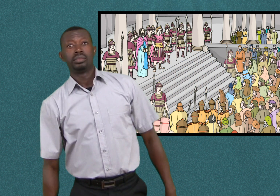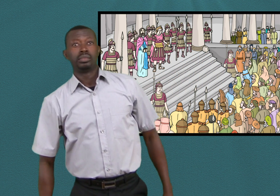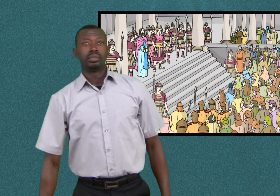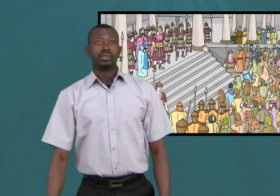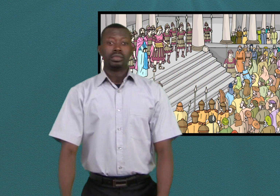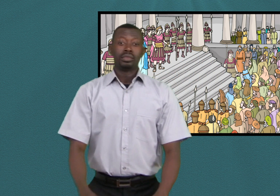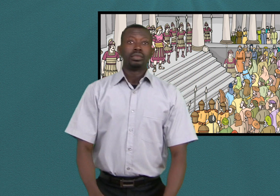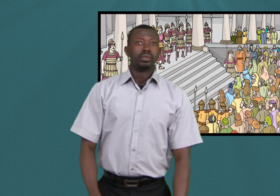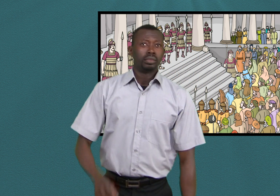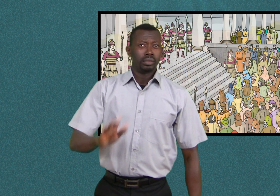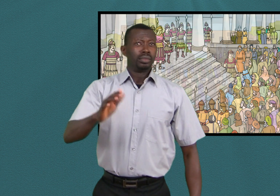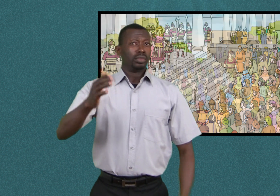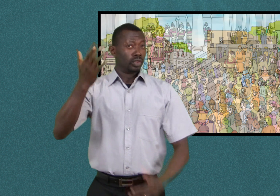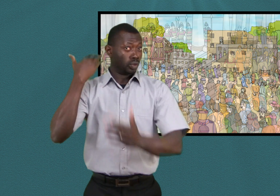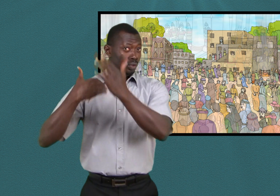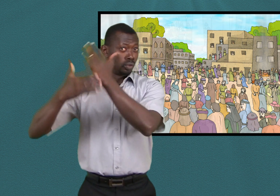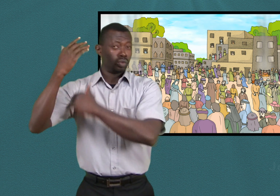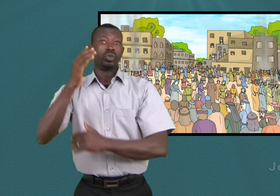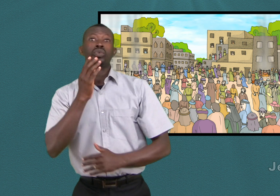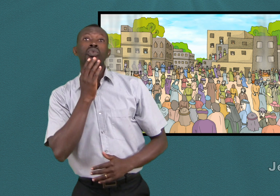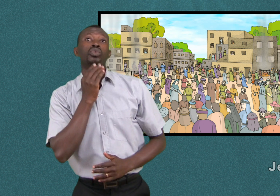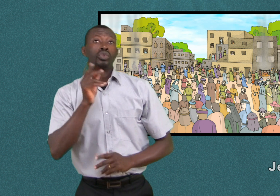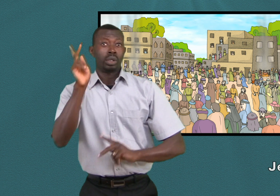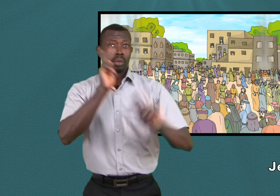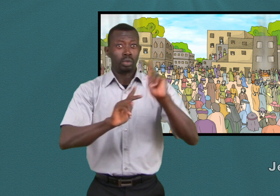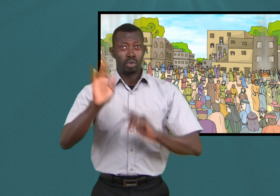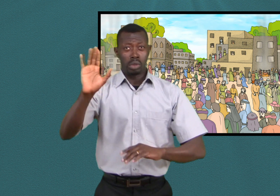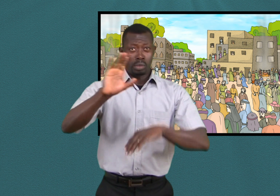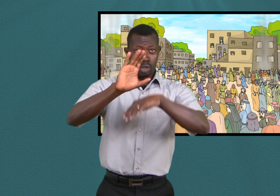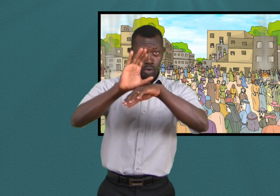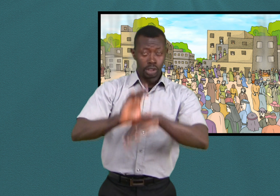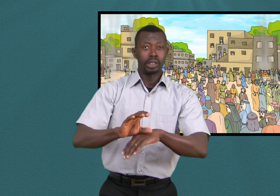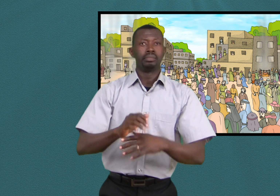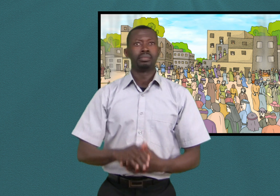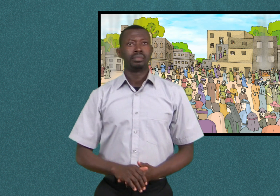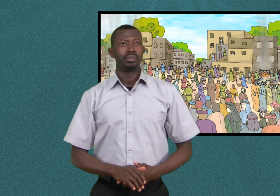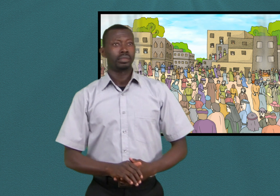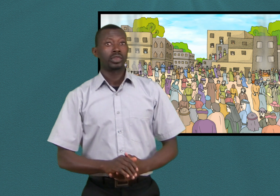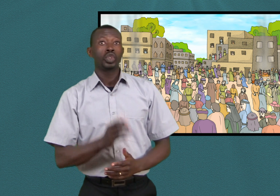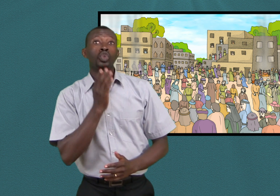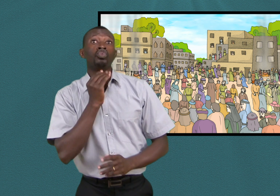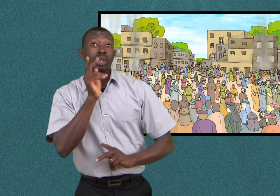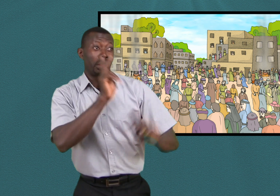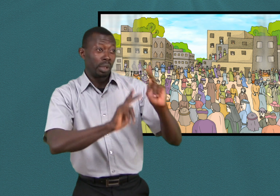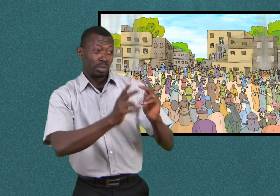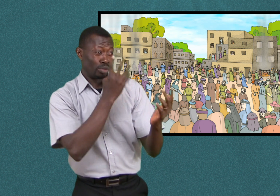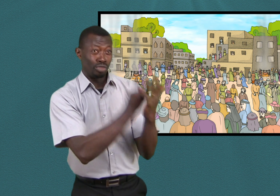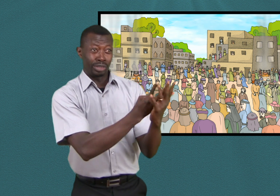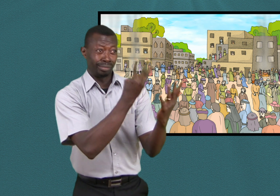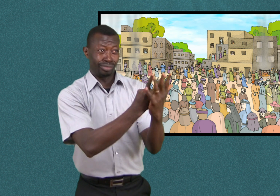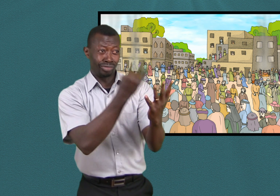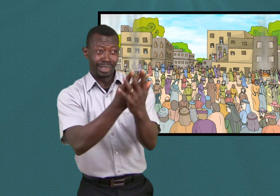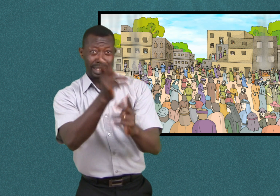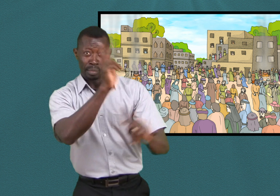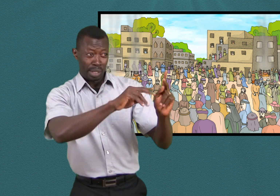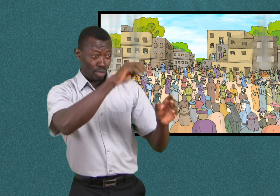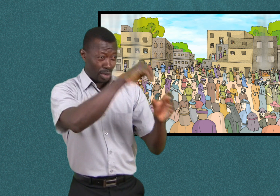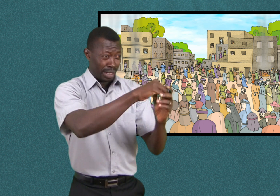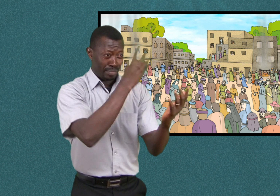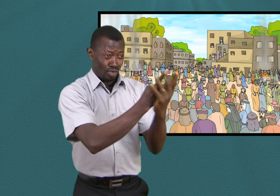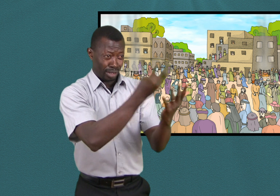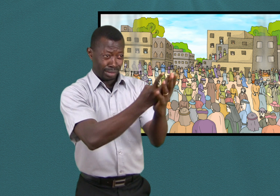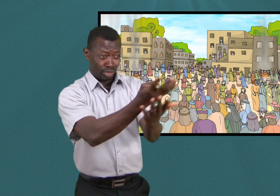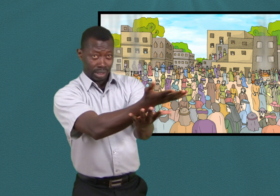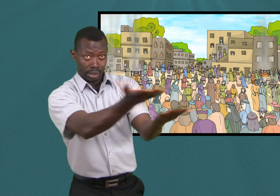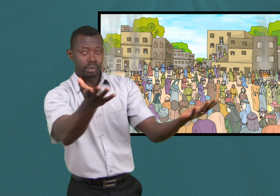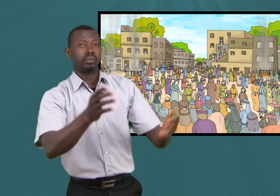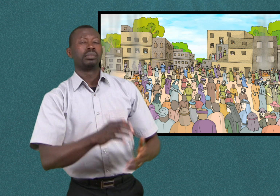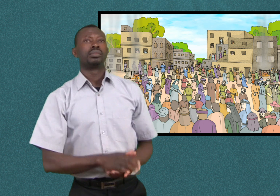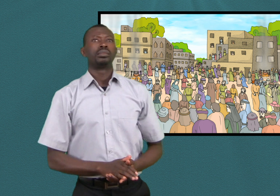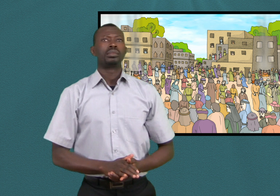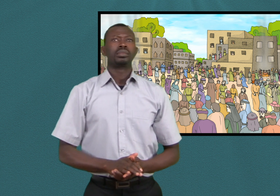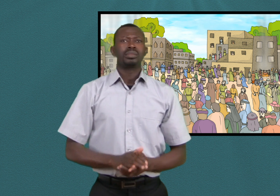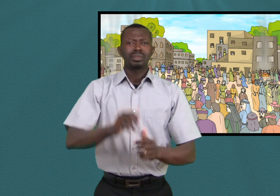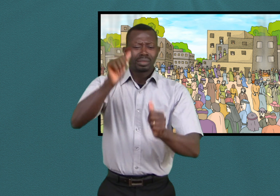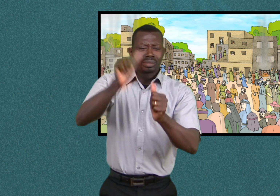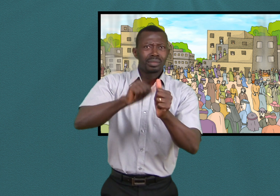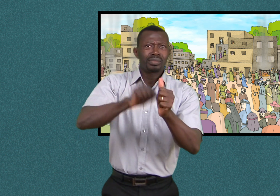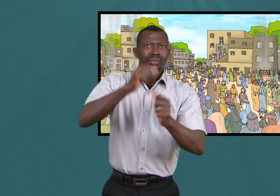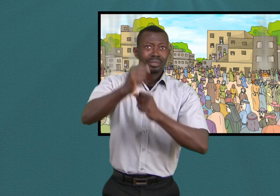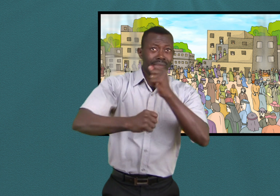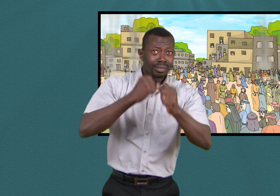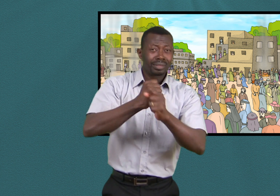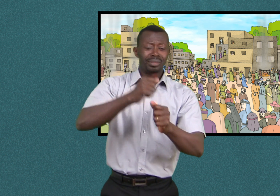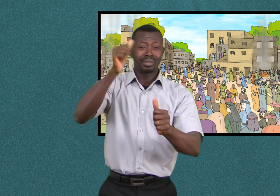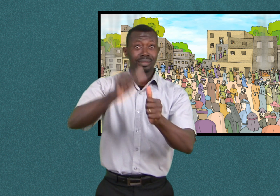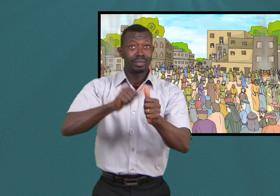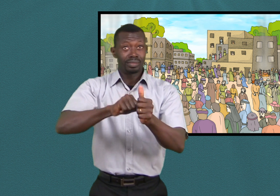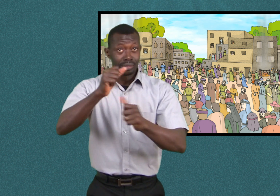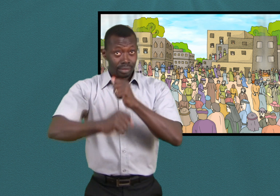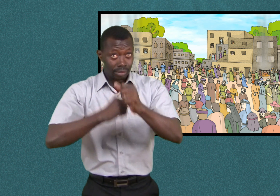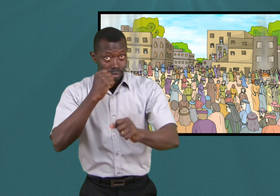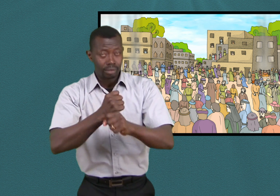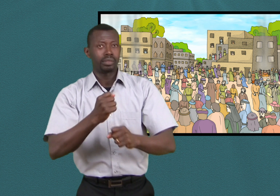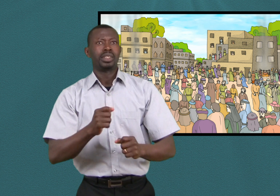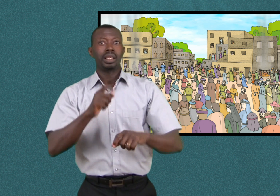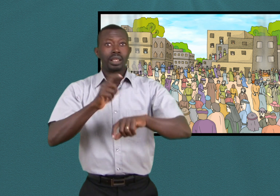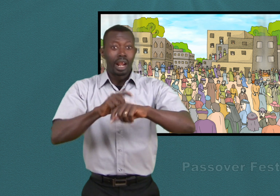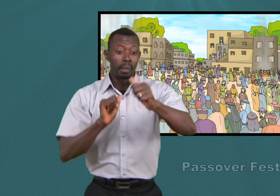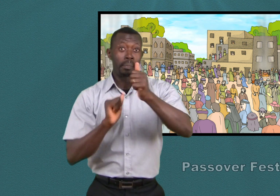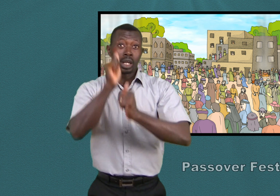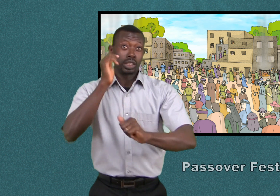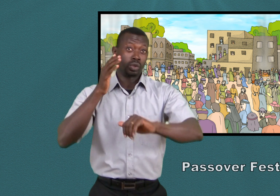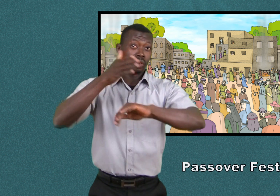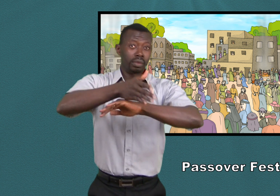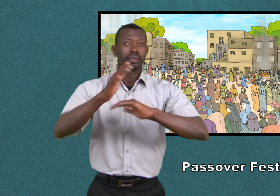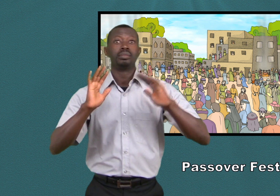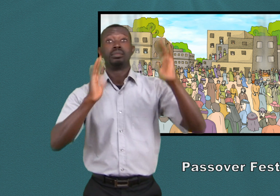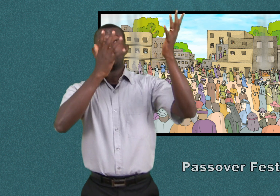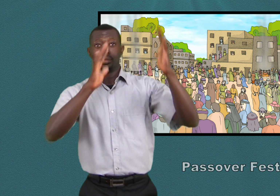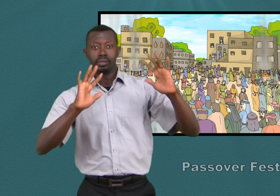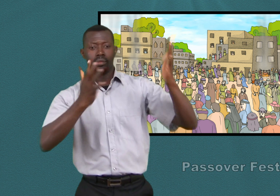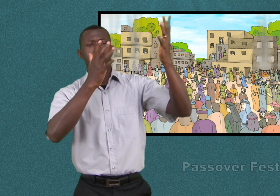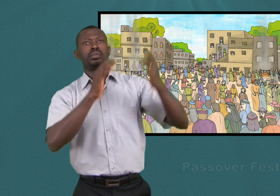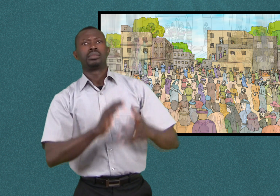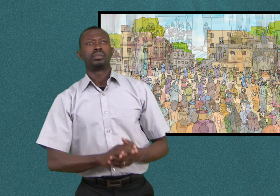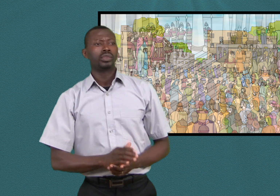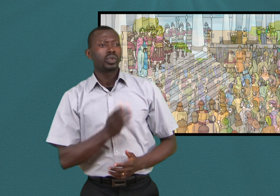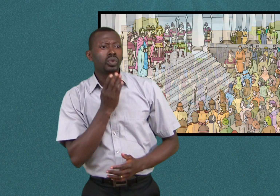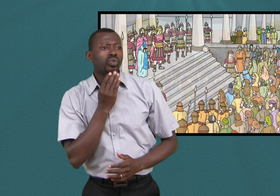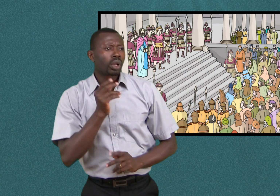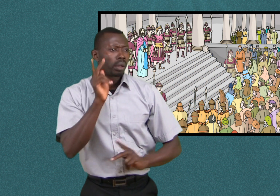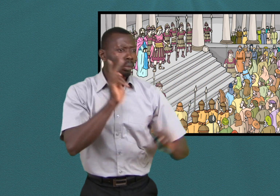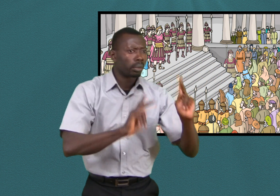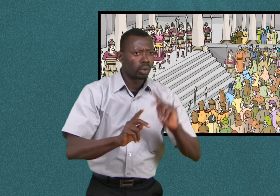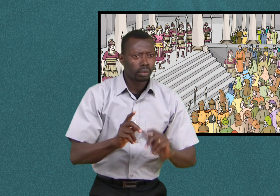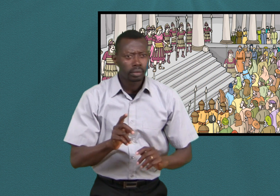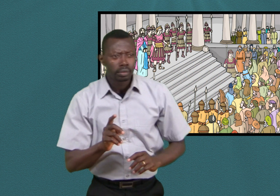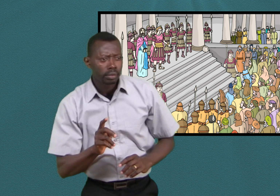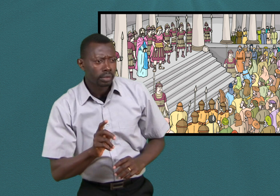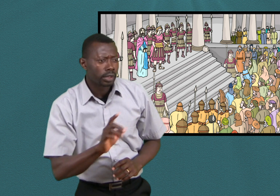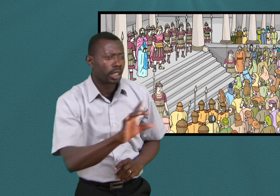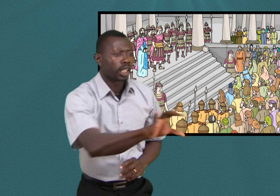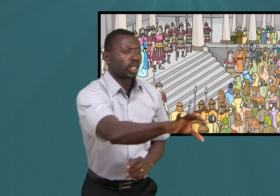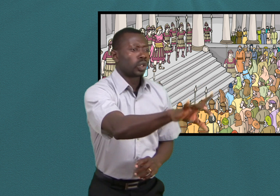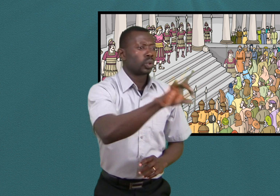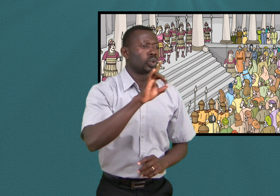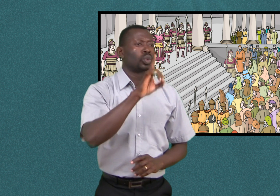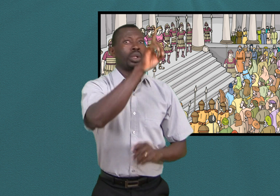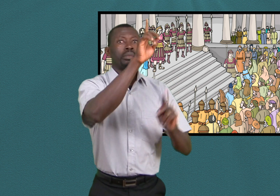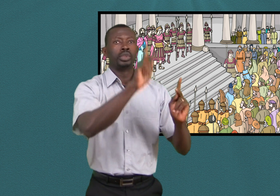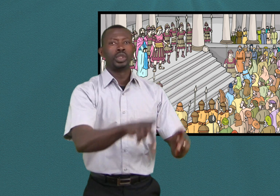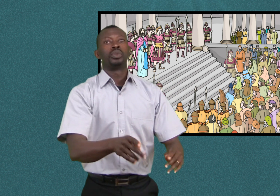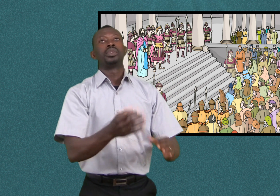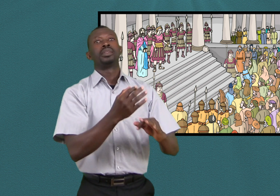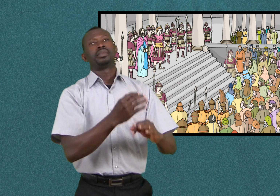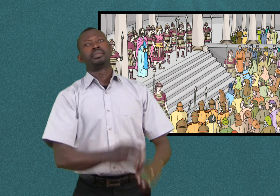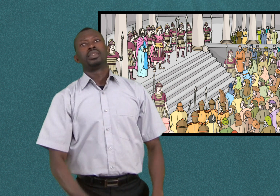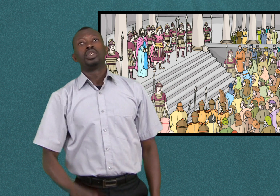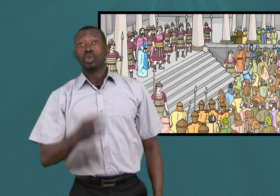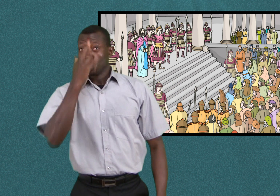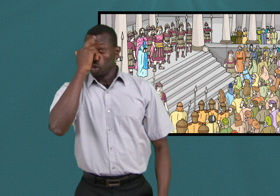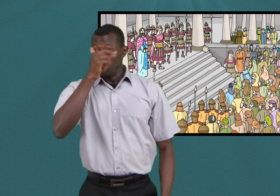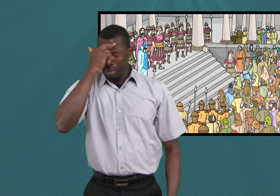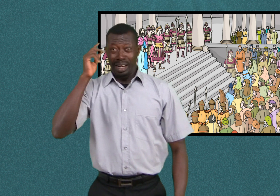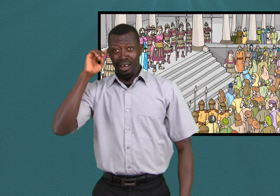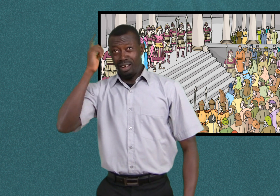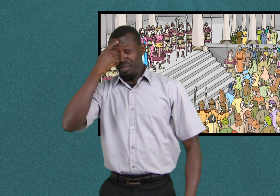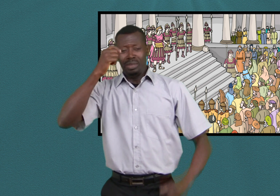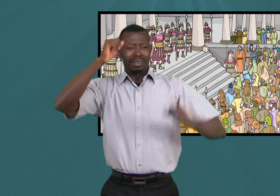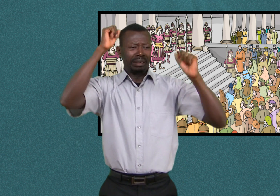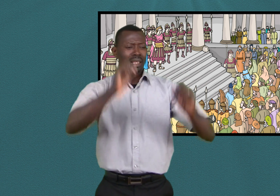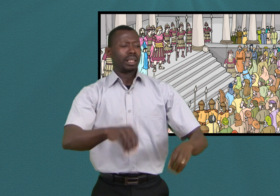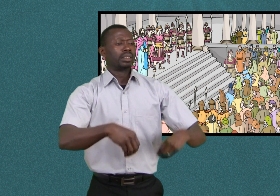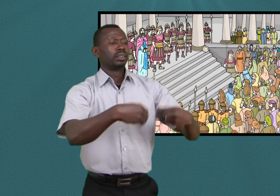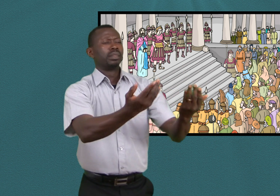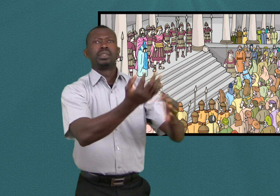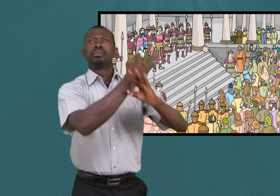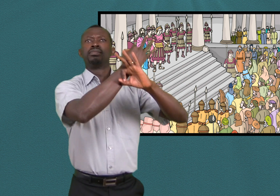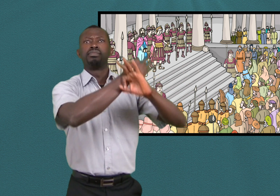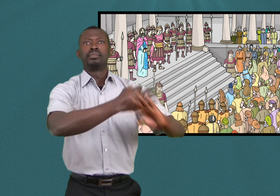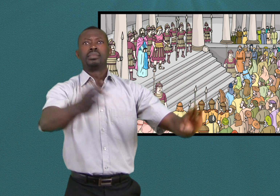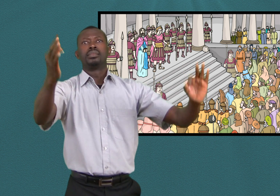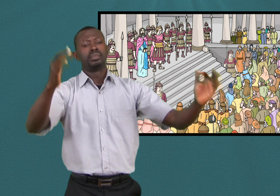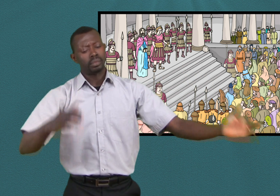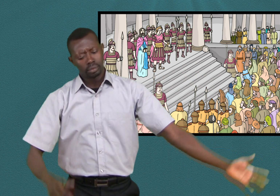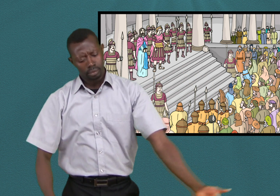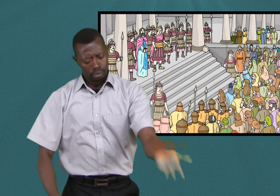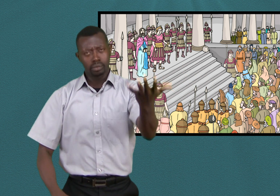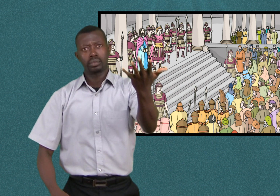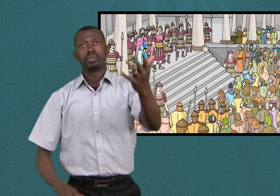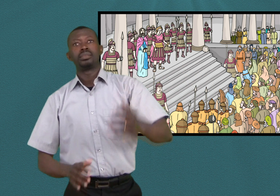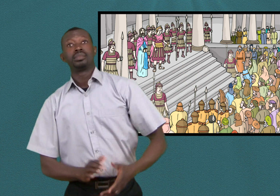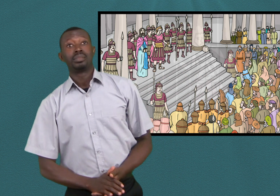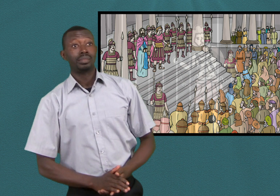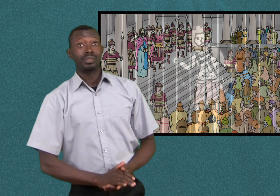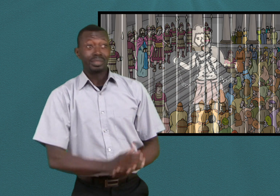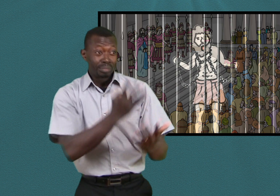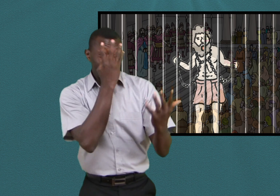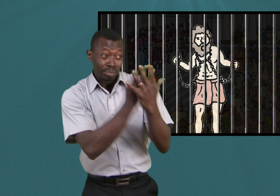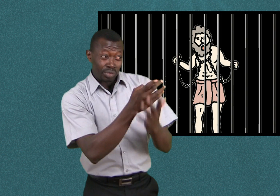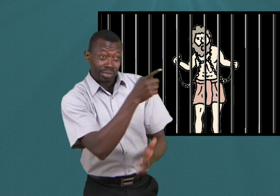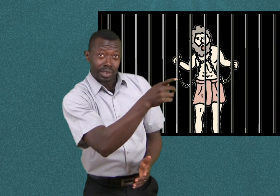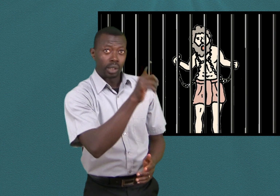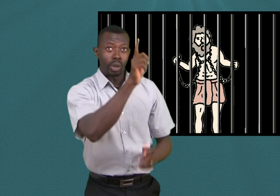Now it was the governor’s custom at the feast to release to the crowd a prisoner of their choosing.